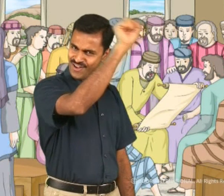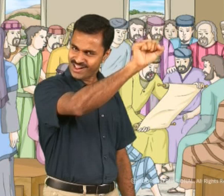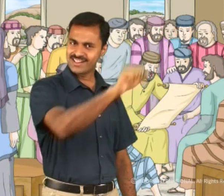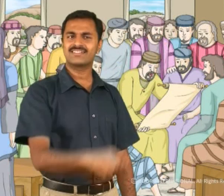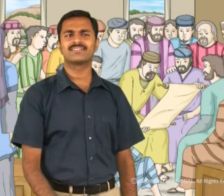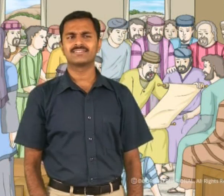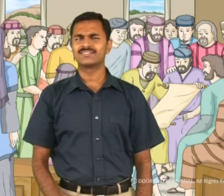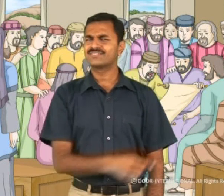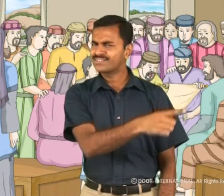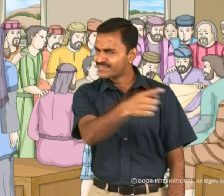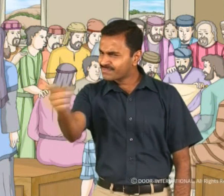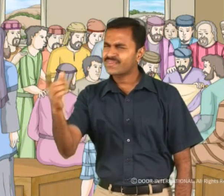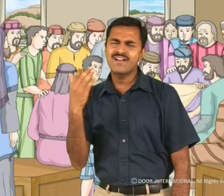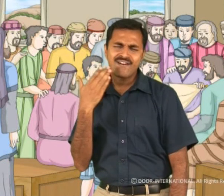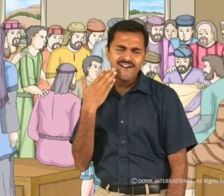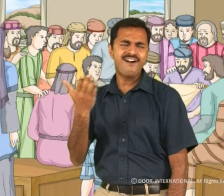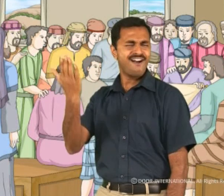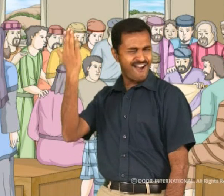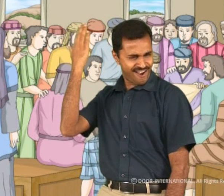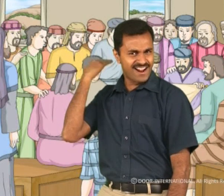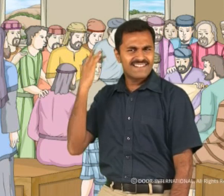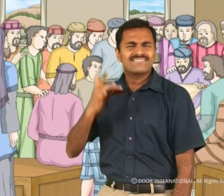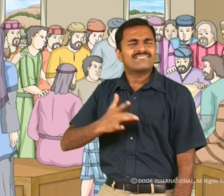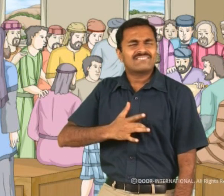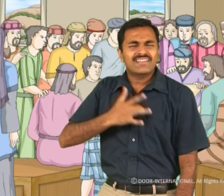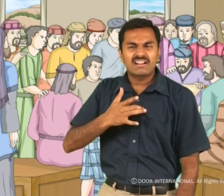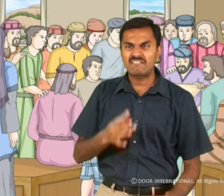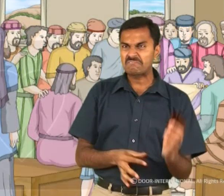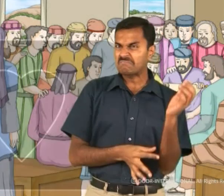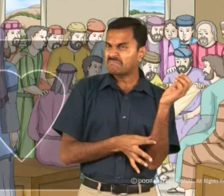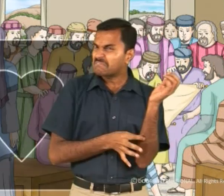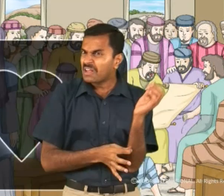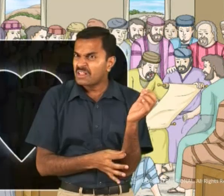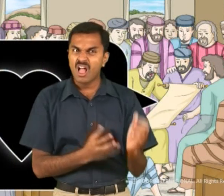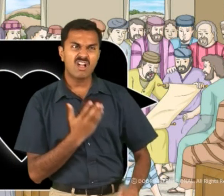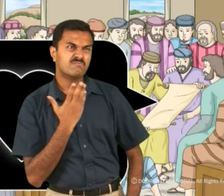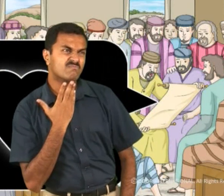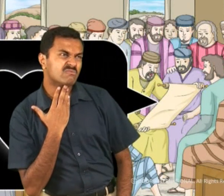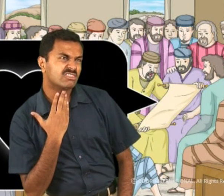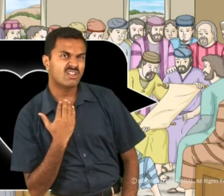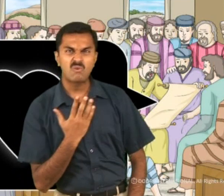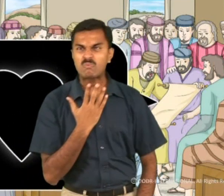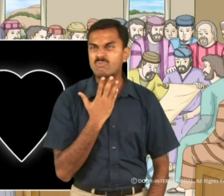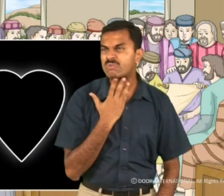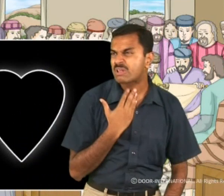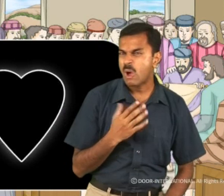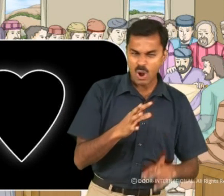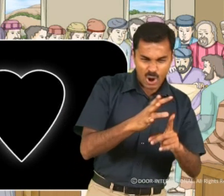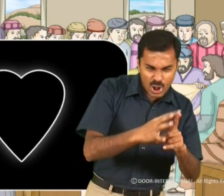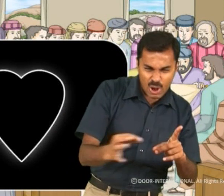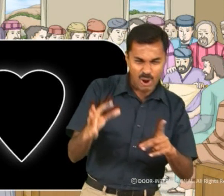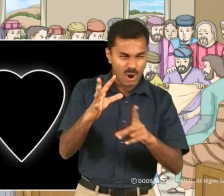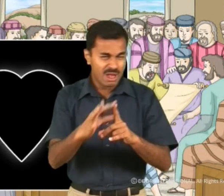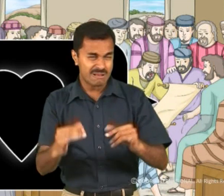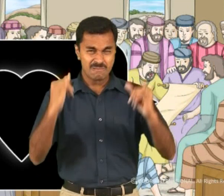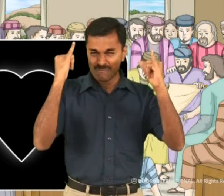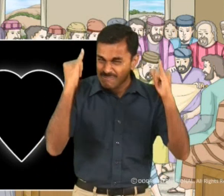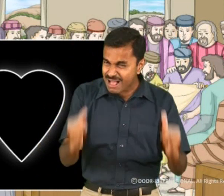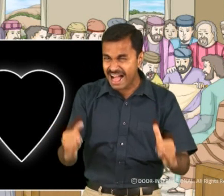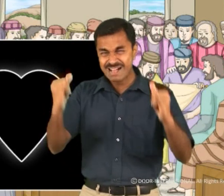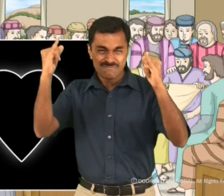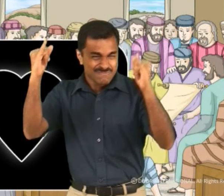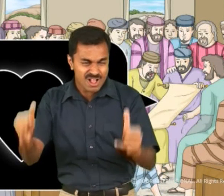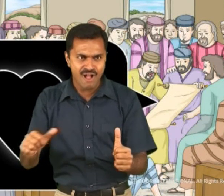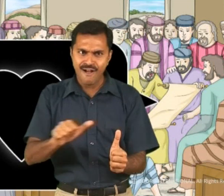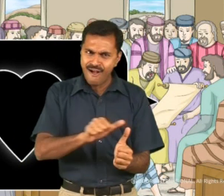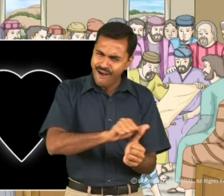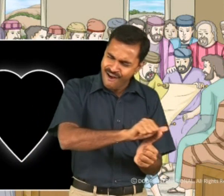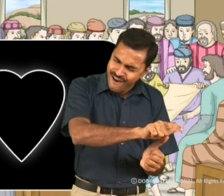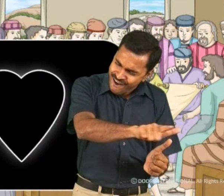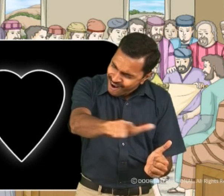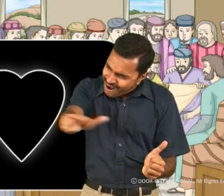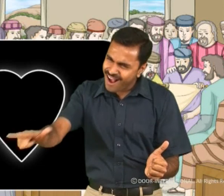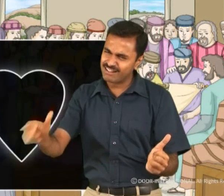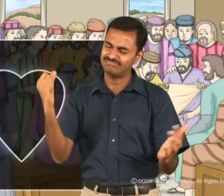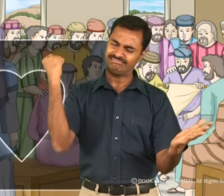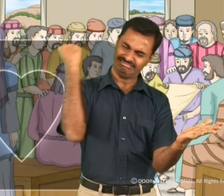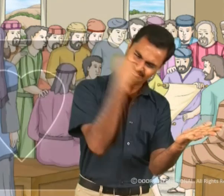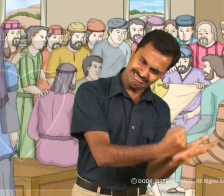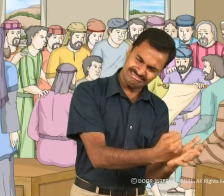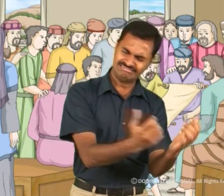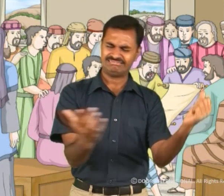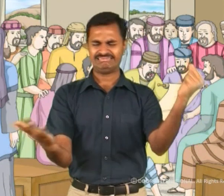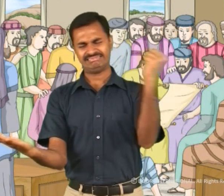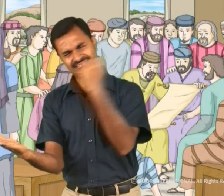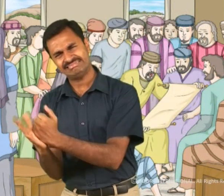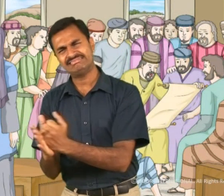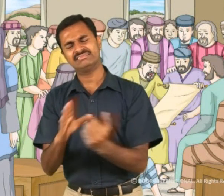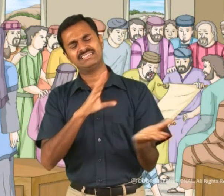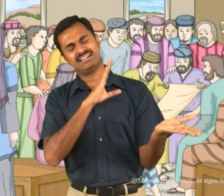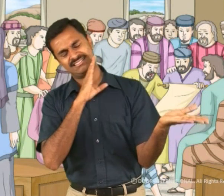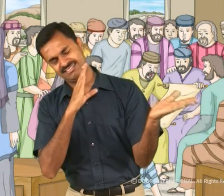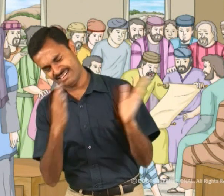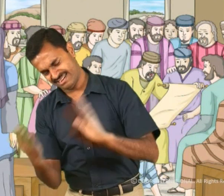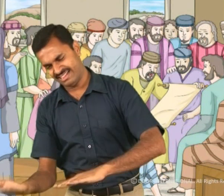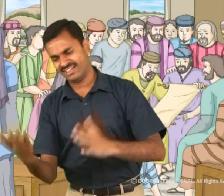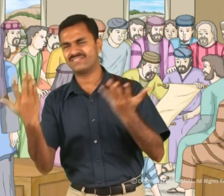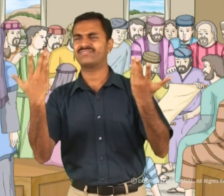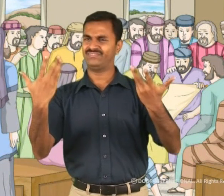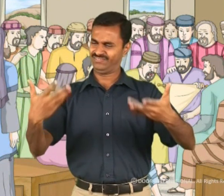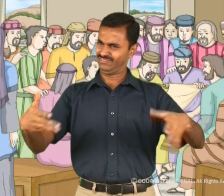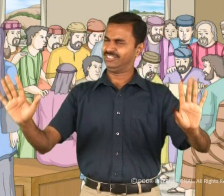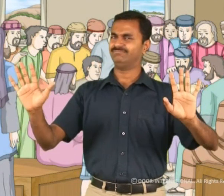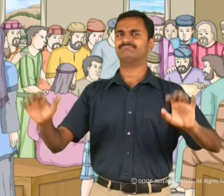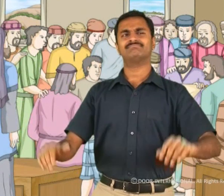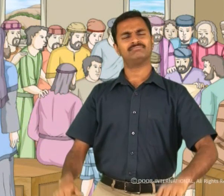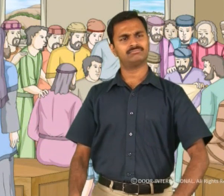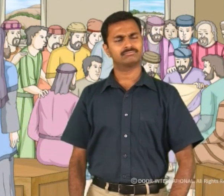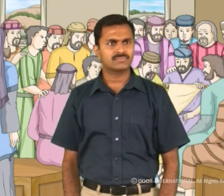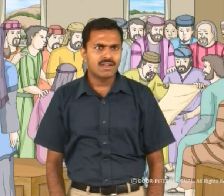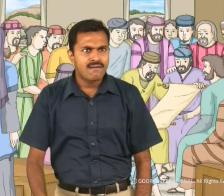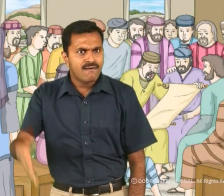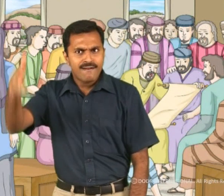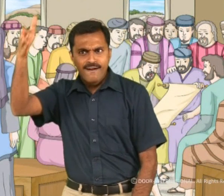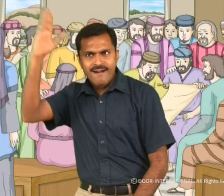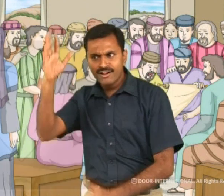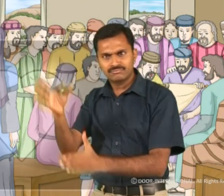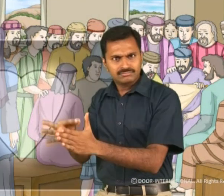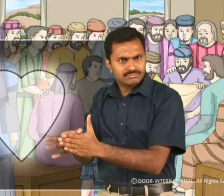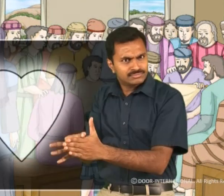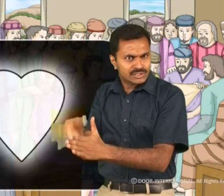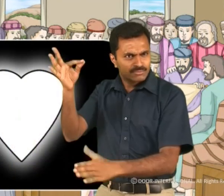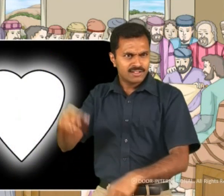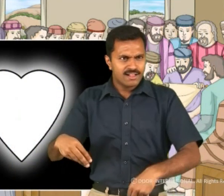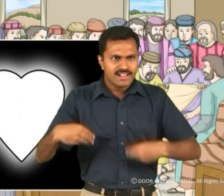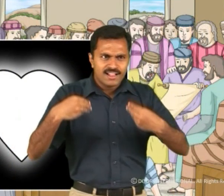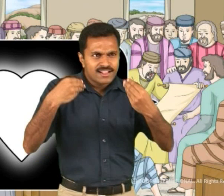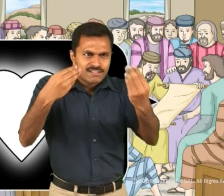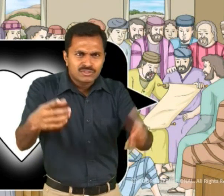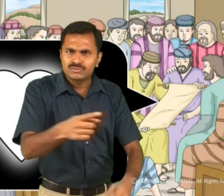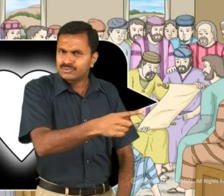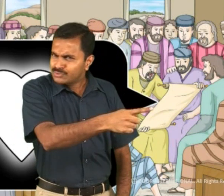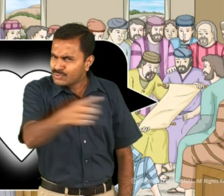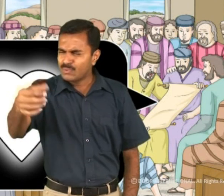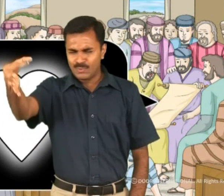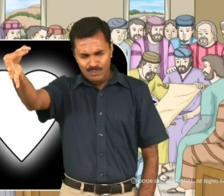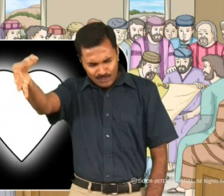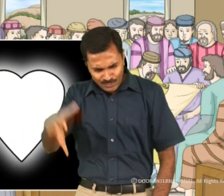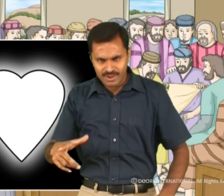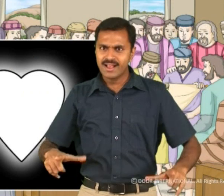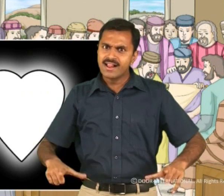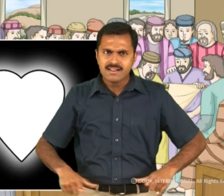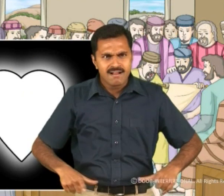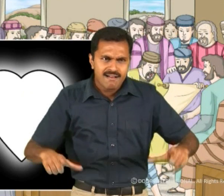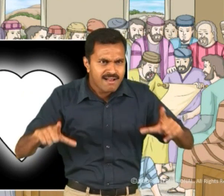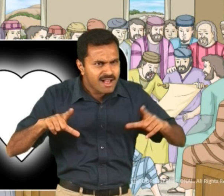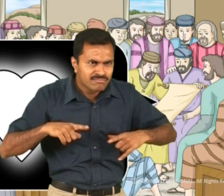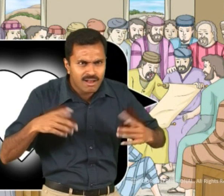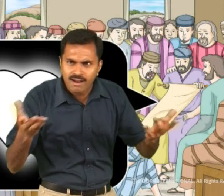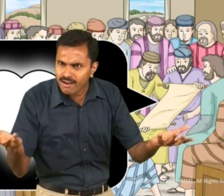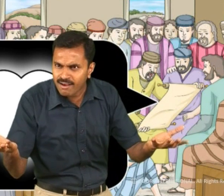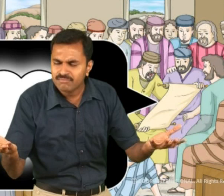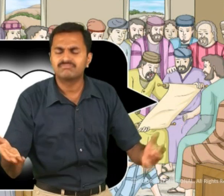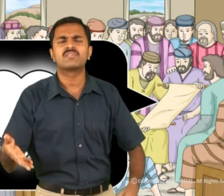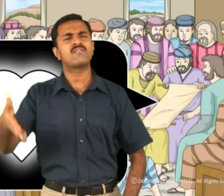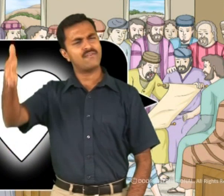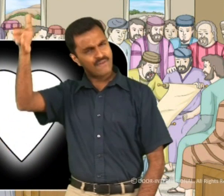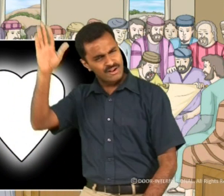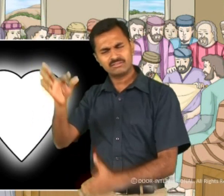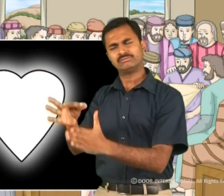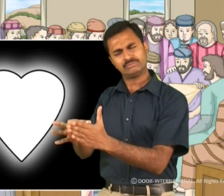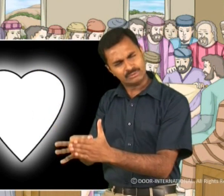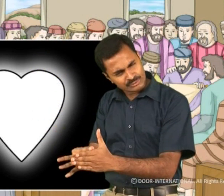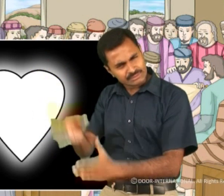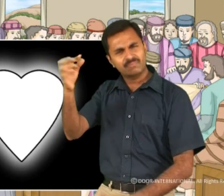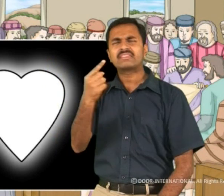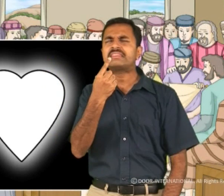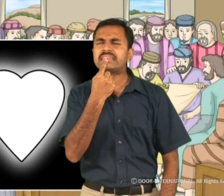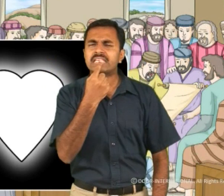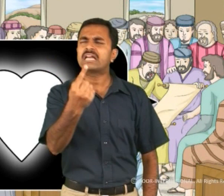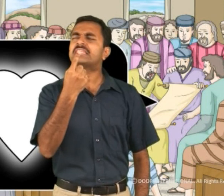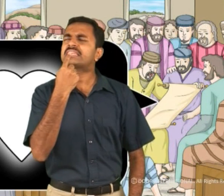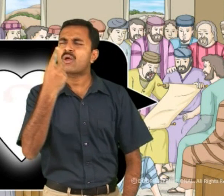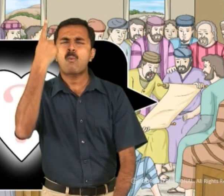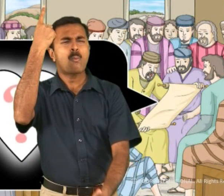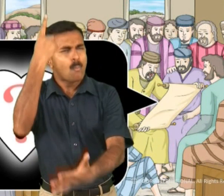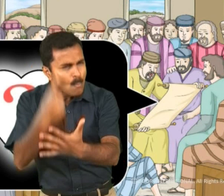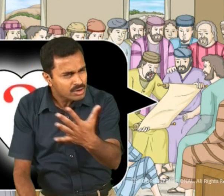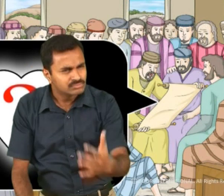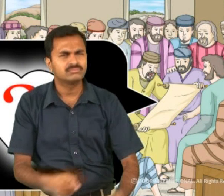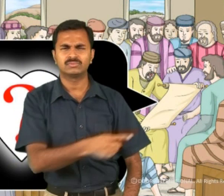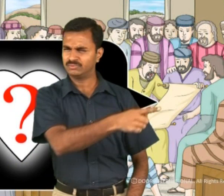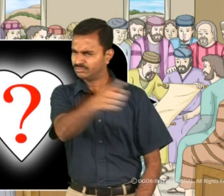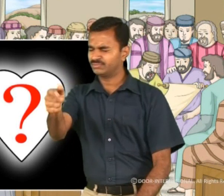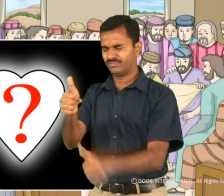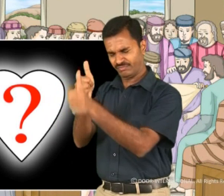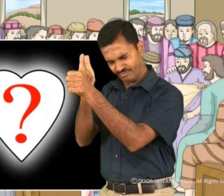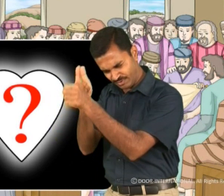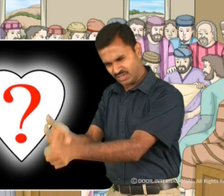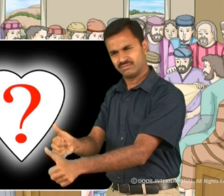Those who belong to Christ Jesus have crucified the flesh with its passions and desires.